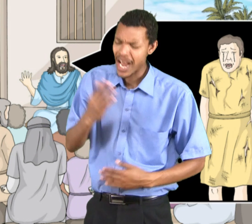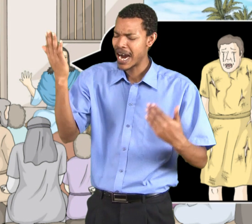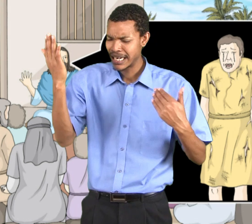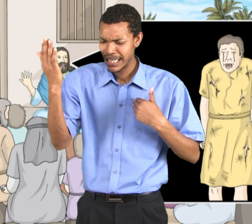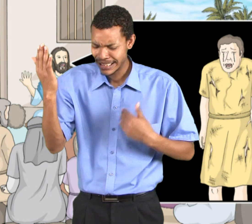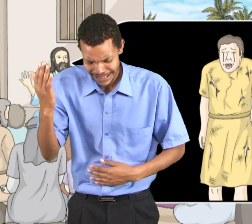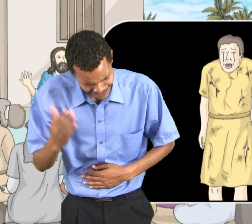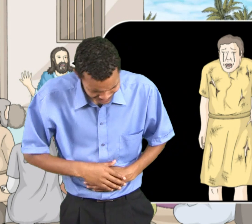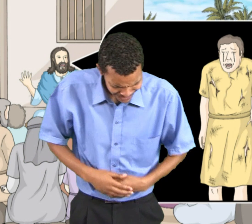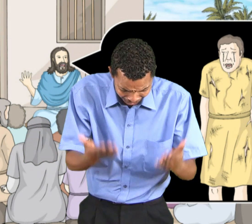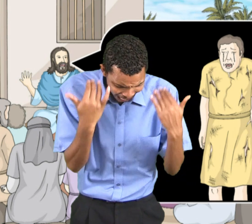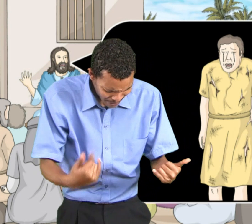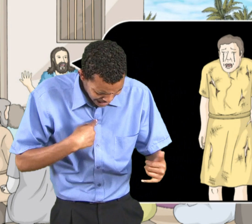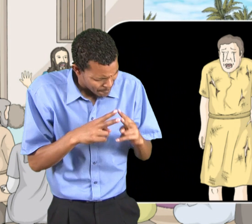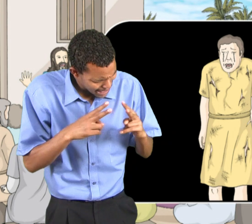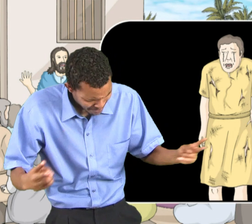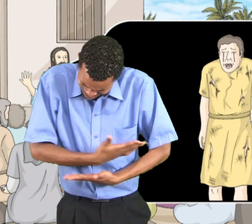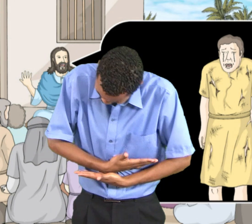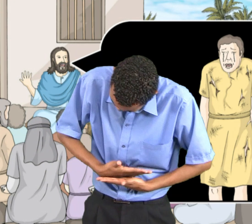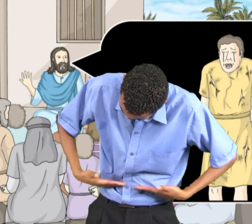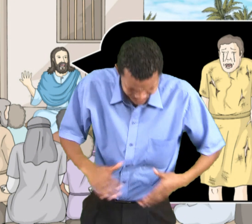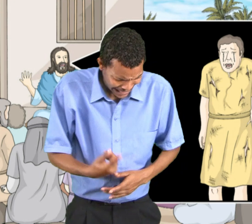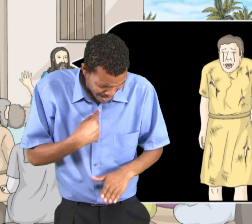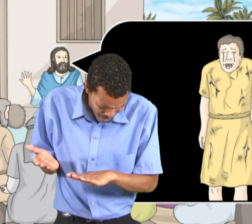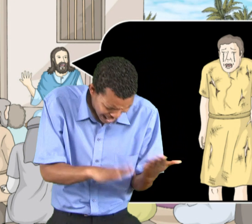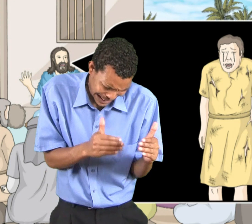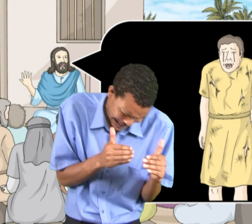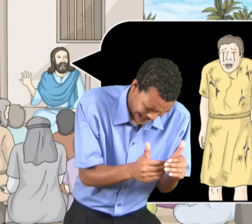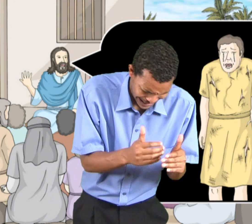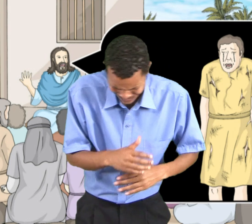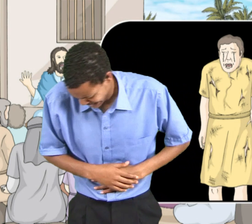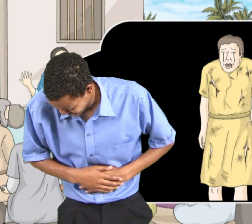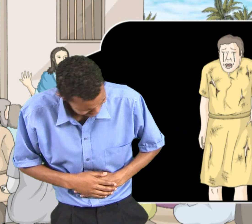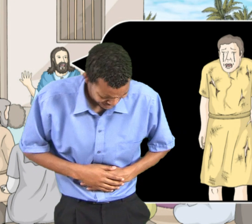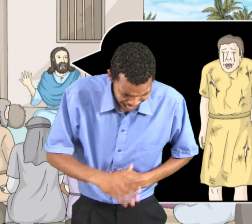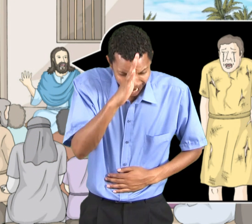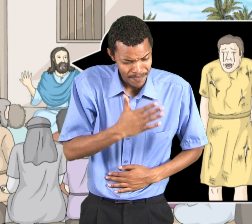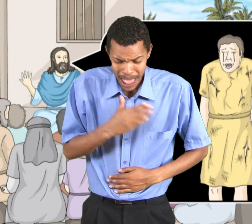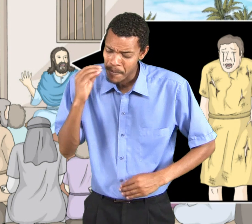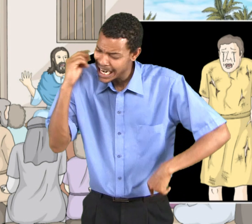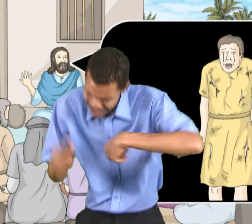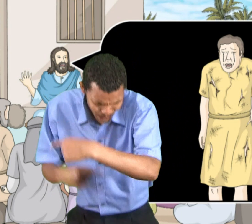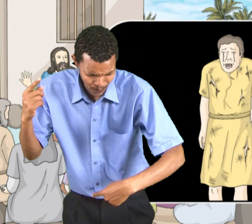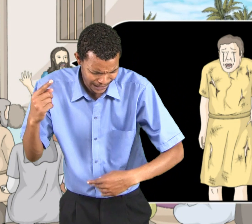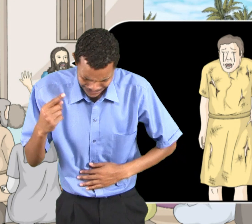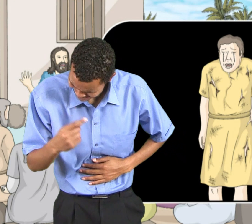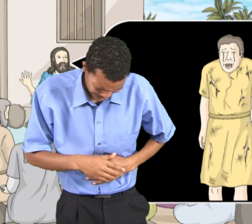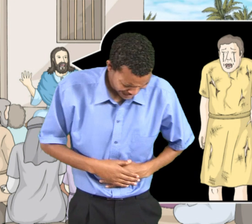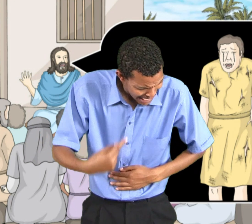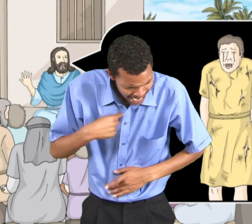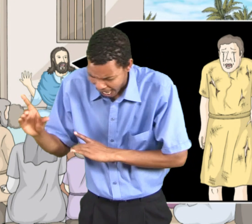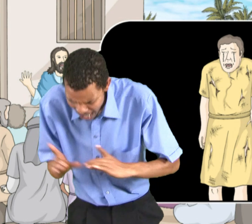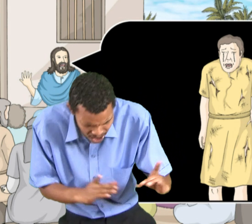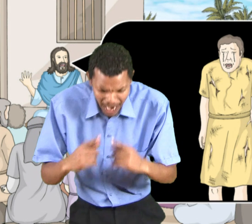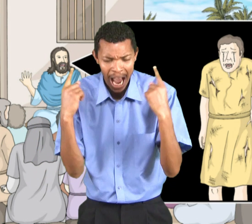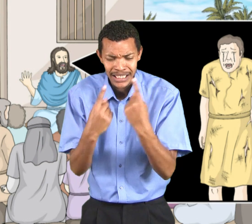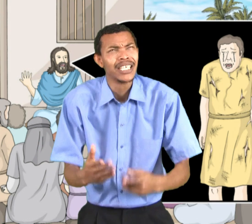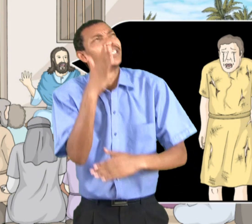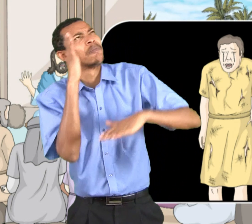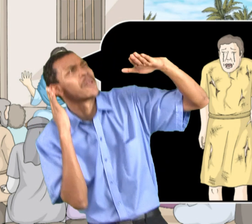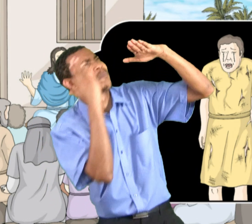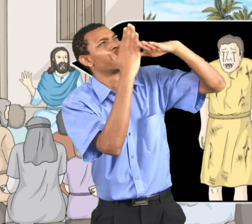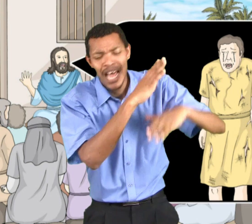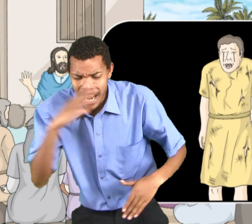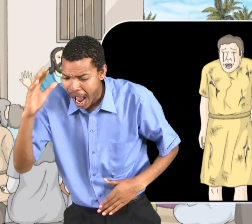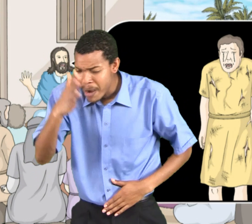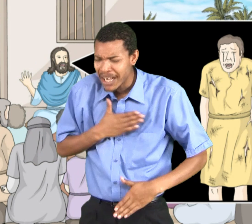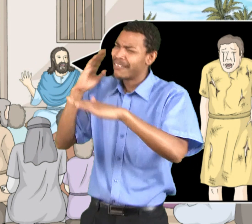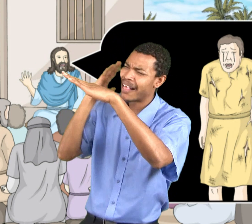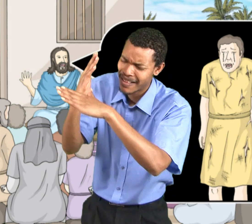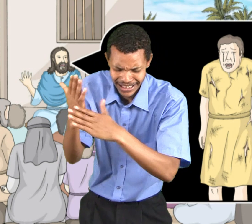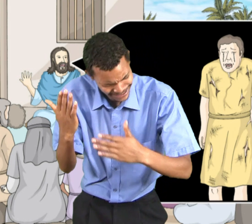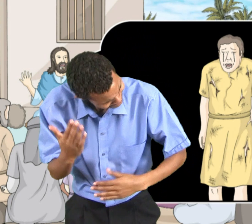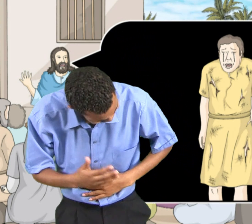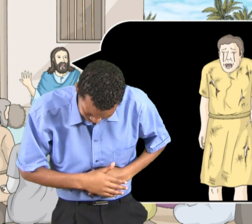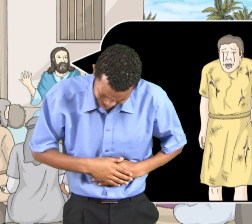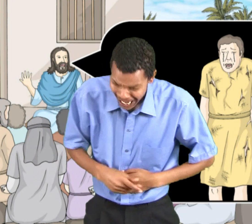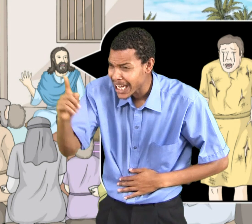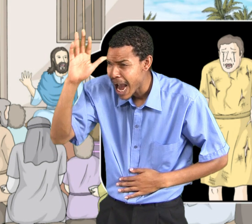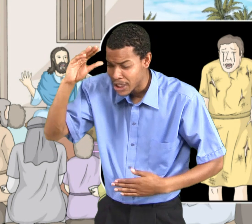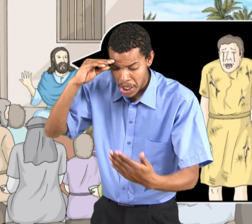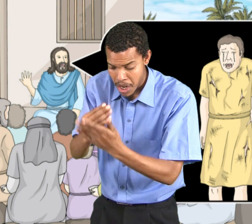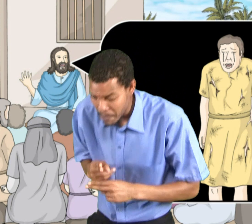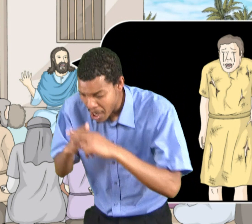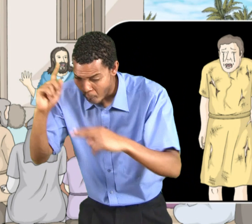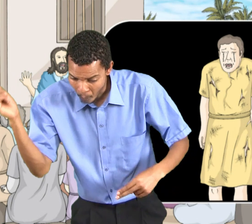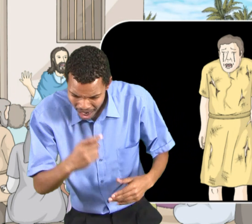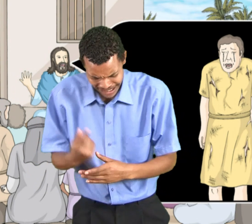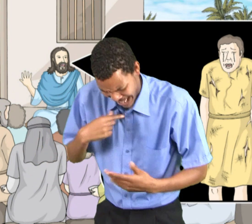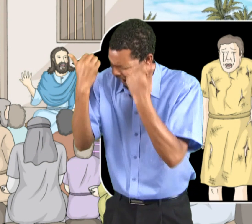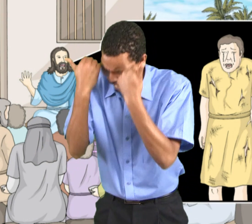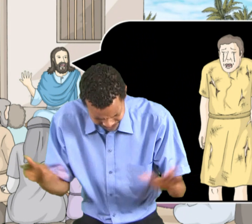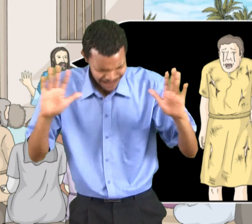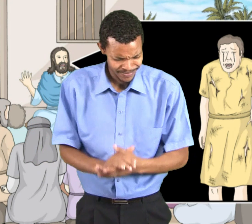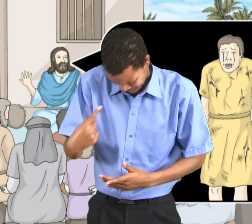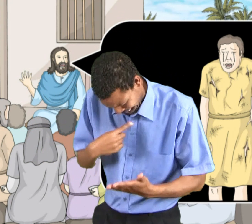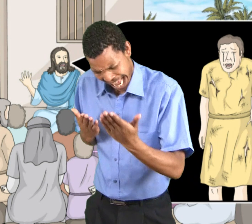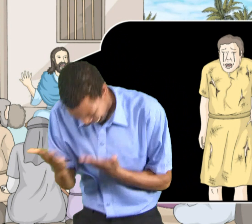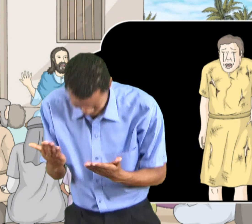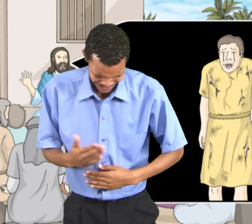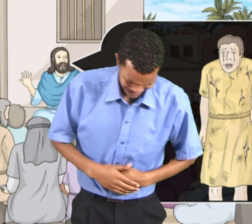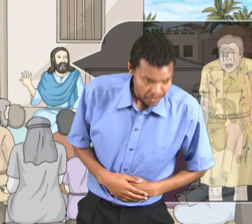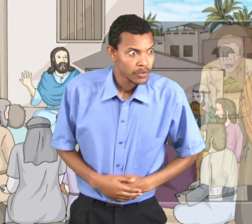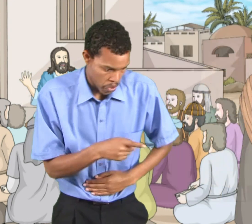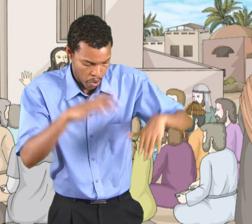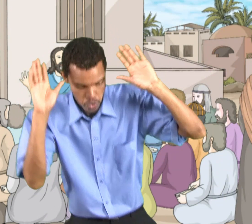I will get up and go back to my father and say to him, “Father, I have sinned against heaven and against you.